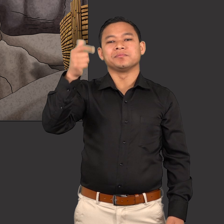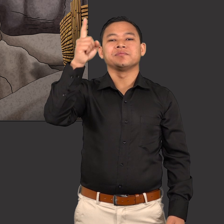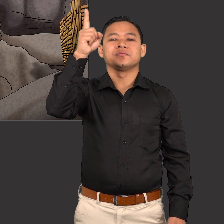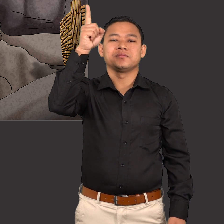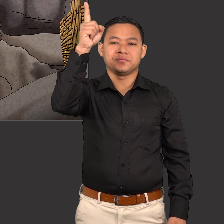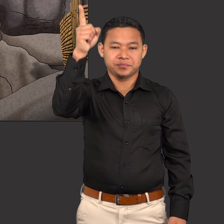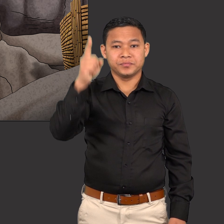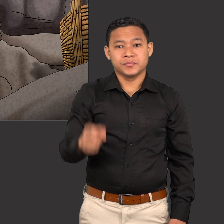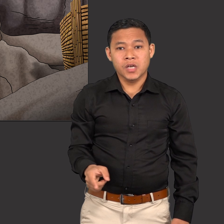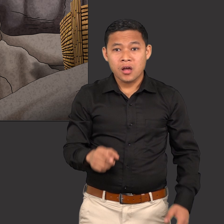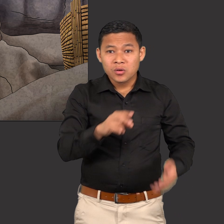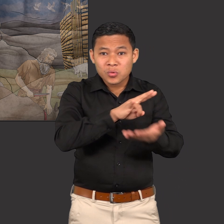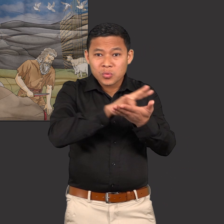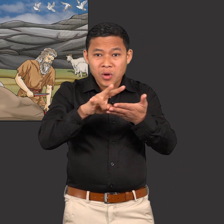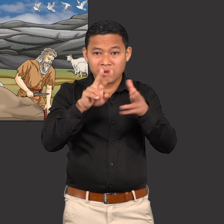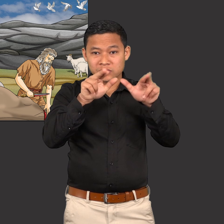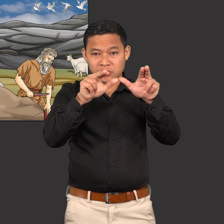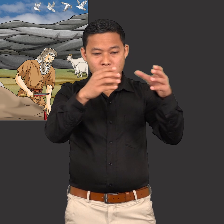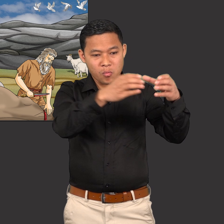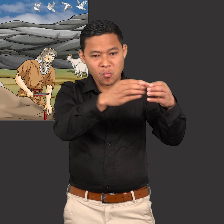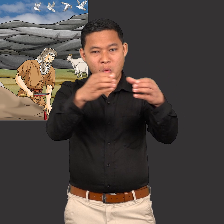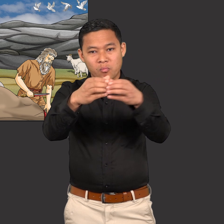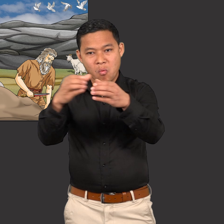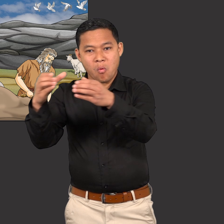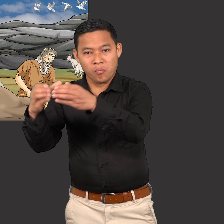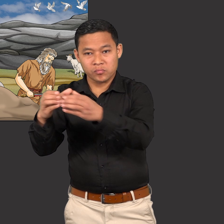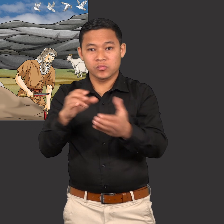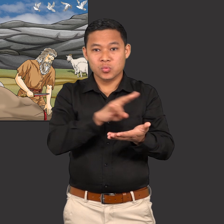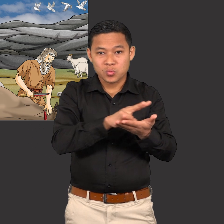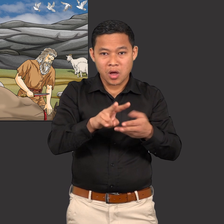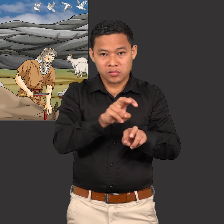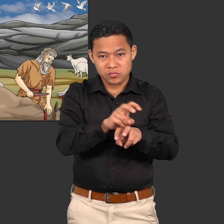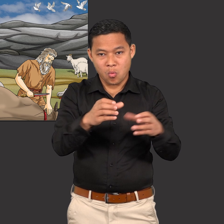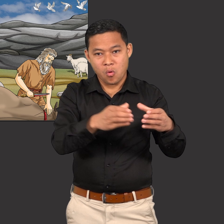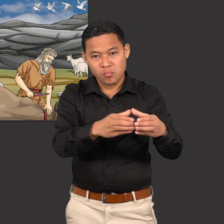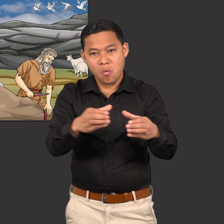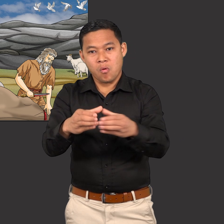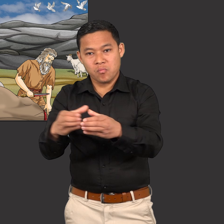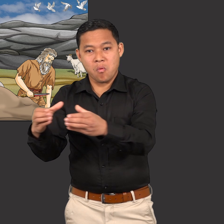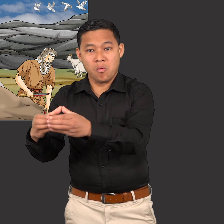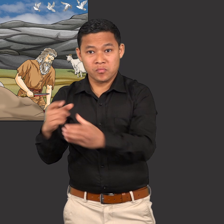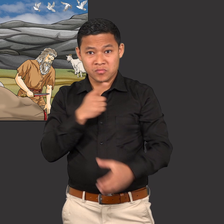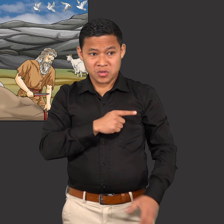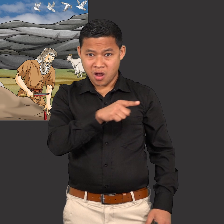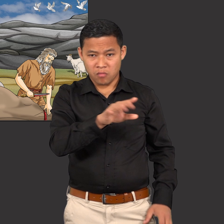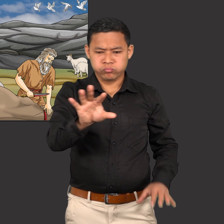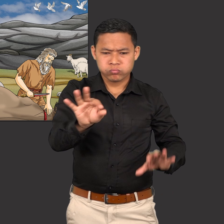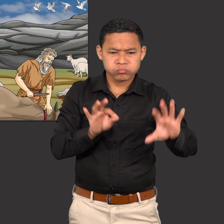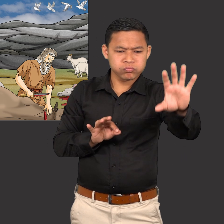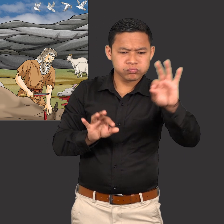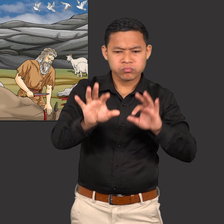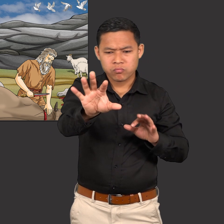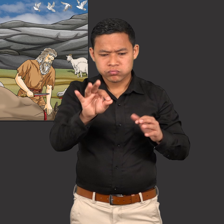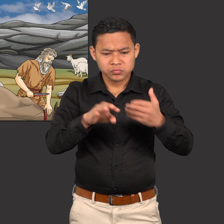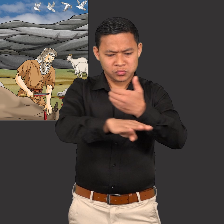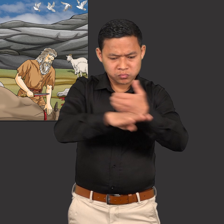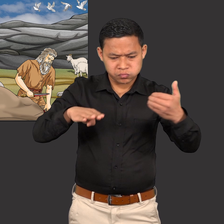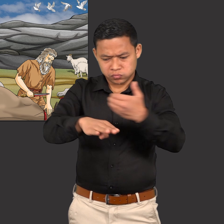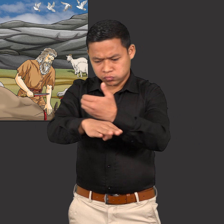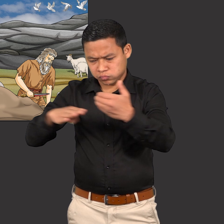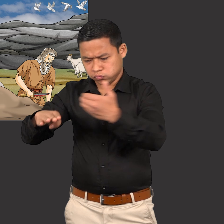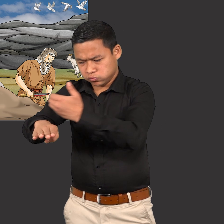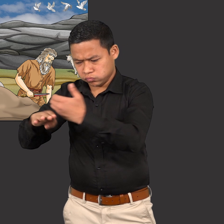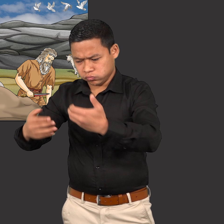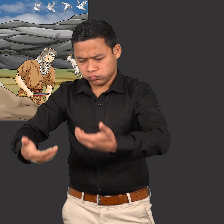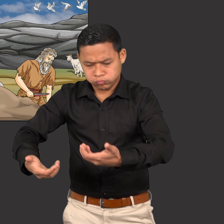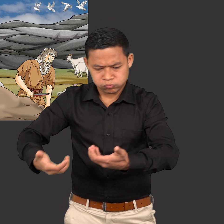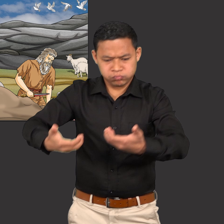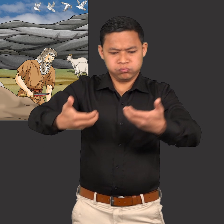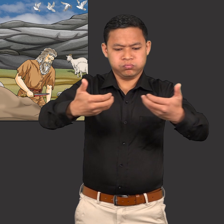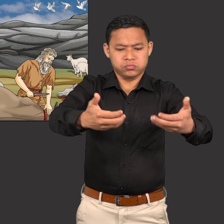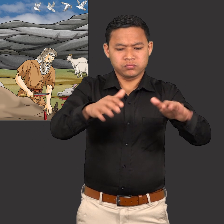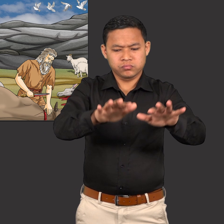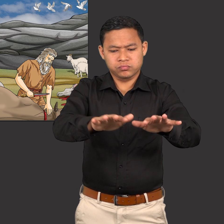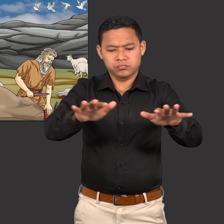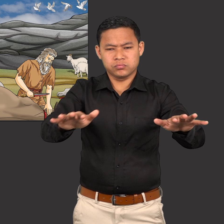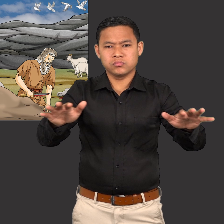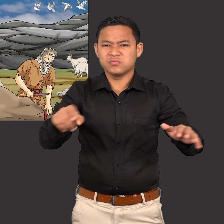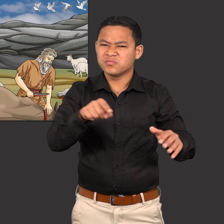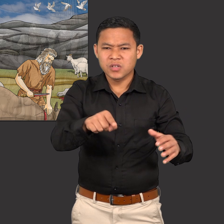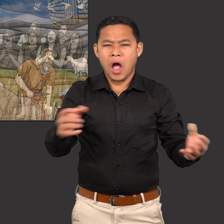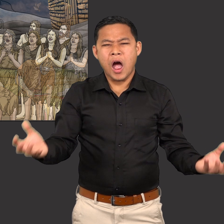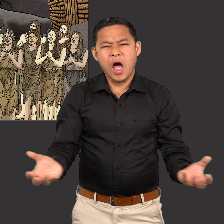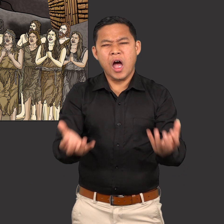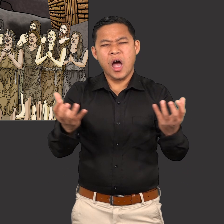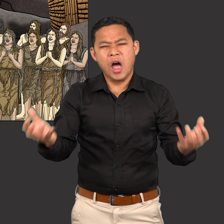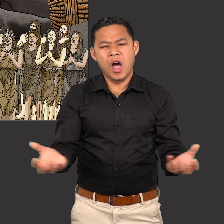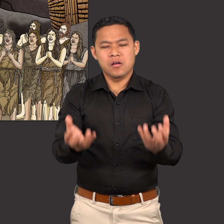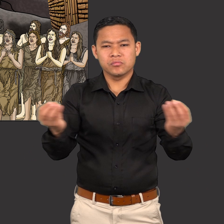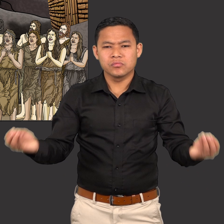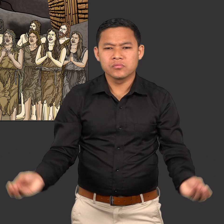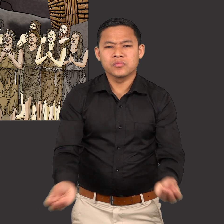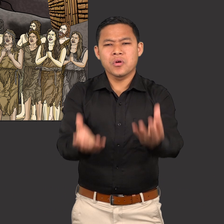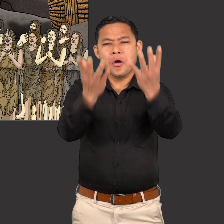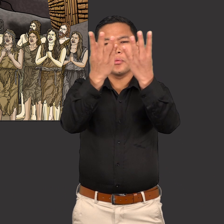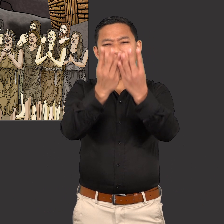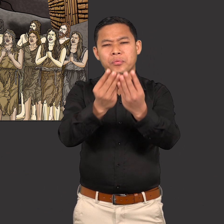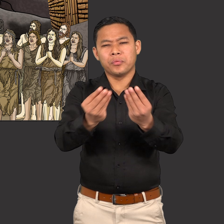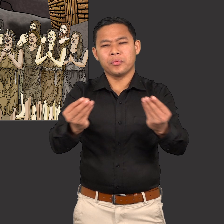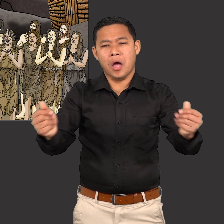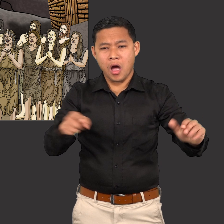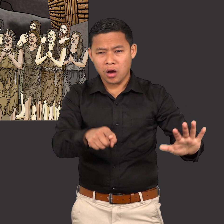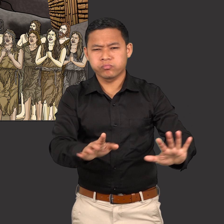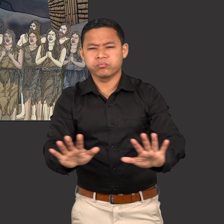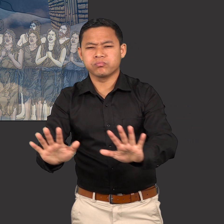And taking from every kind of clean animal and clean bird, he offered burnt offerings on the altar.